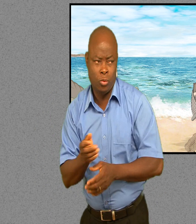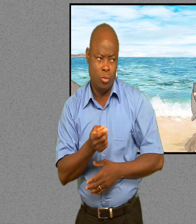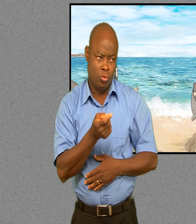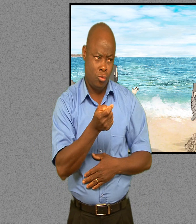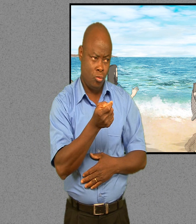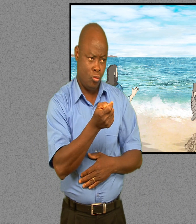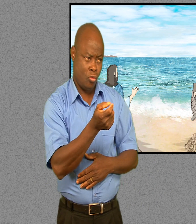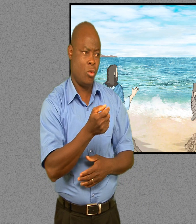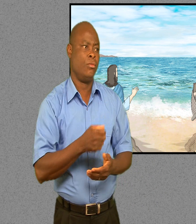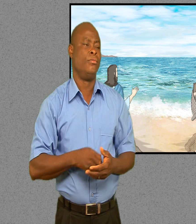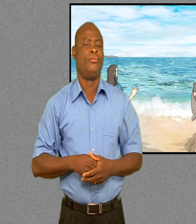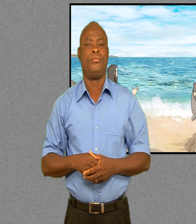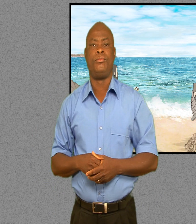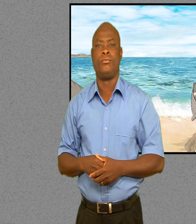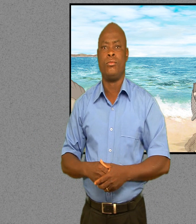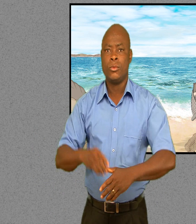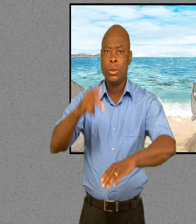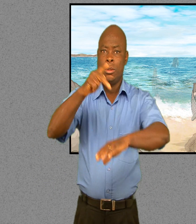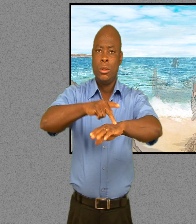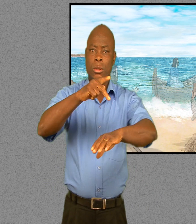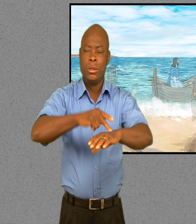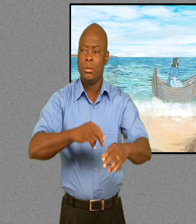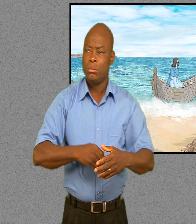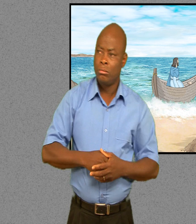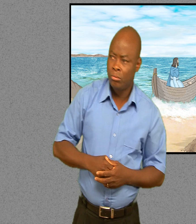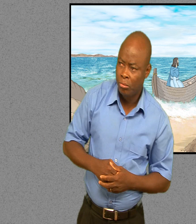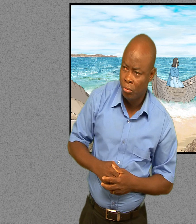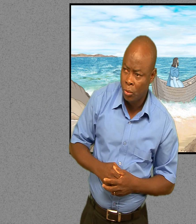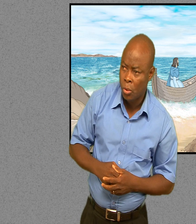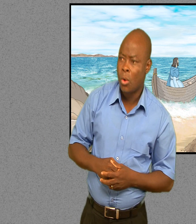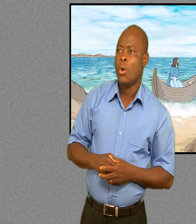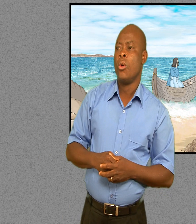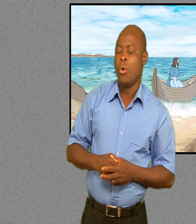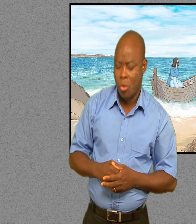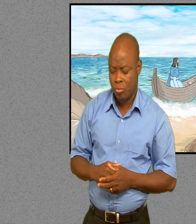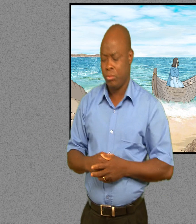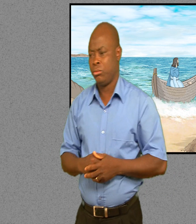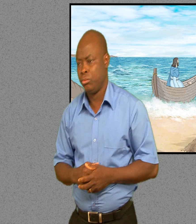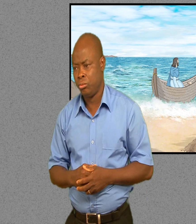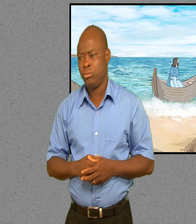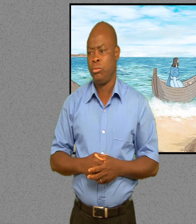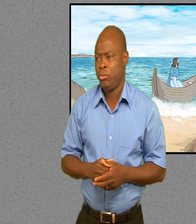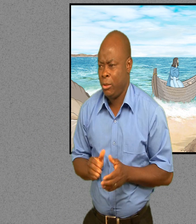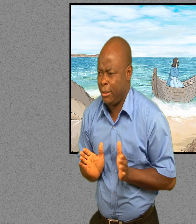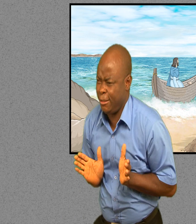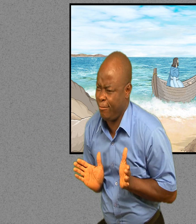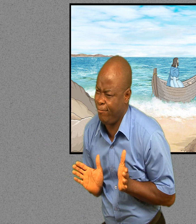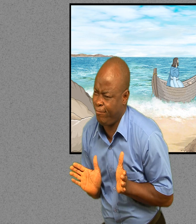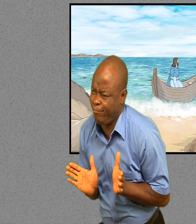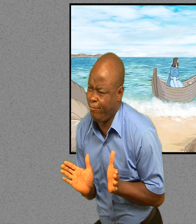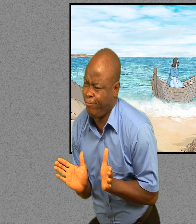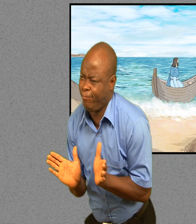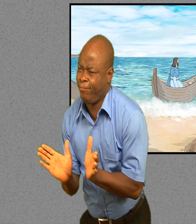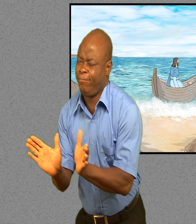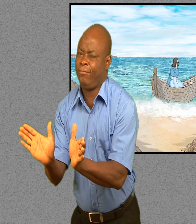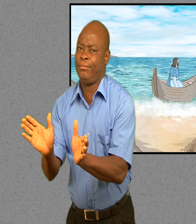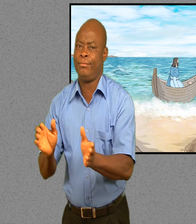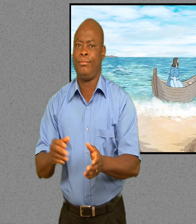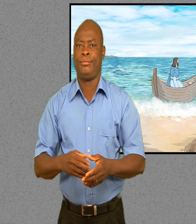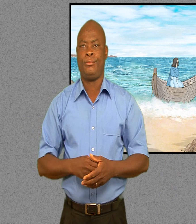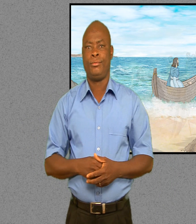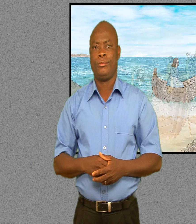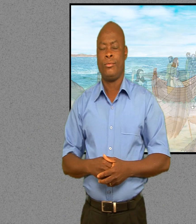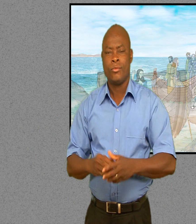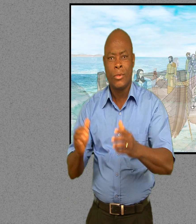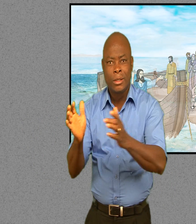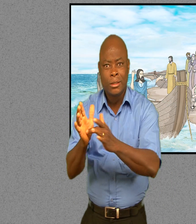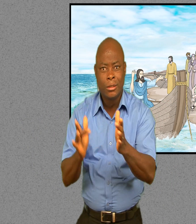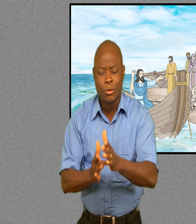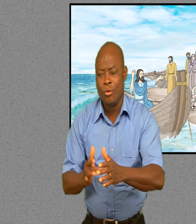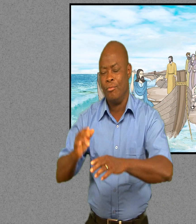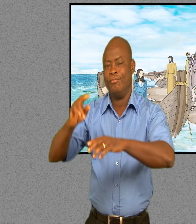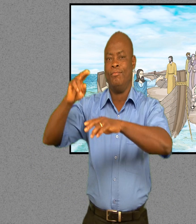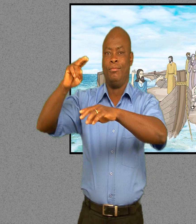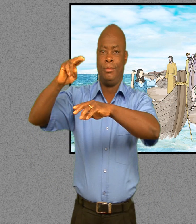Jesus got into the boat belonging to Simon and asked him to put out a little from shore.